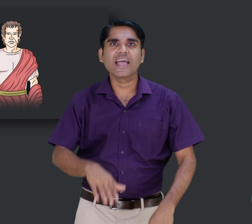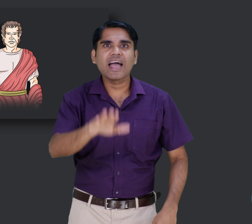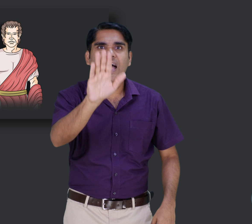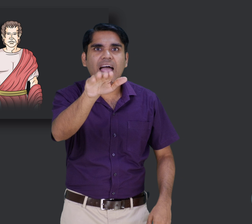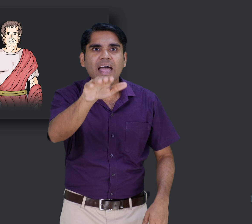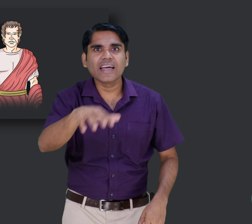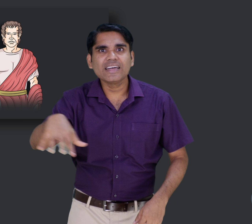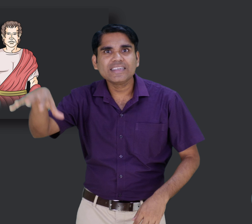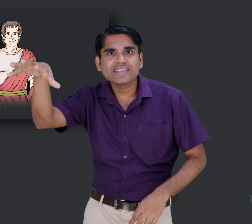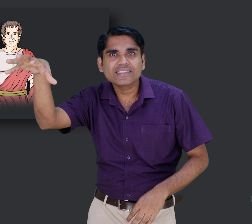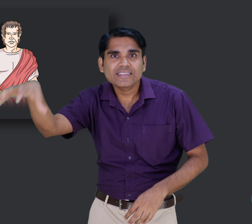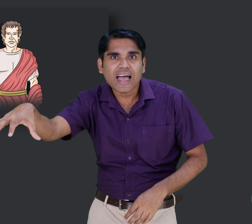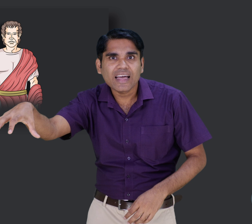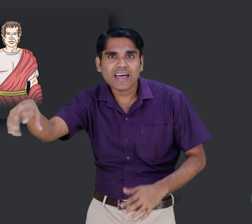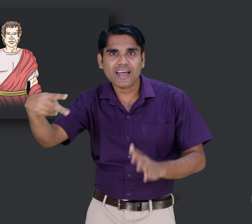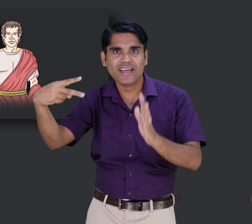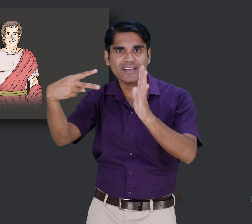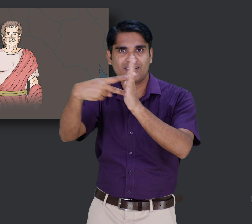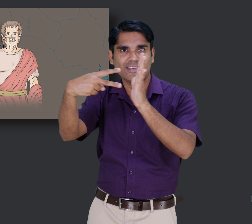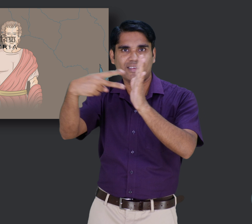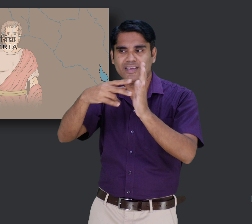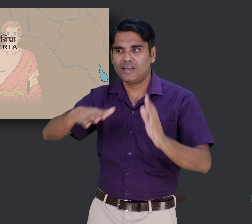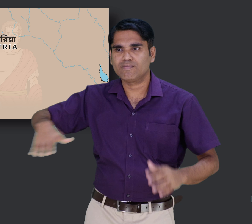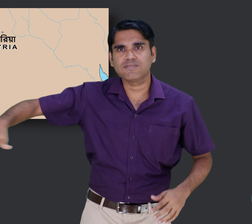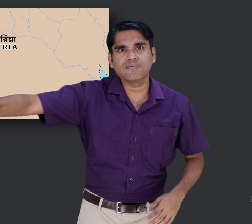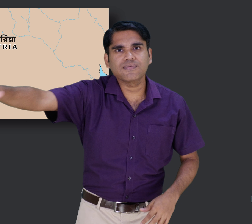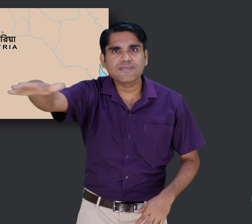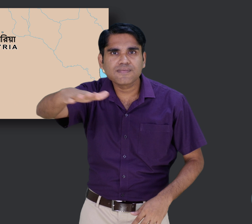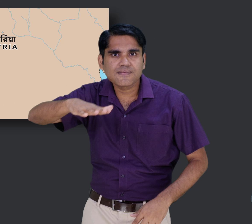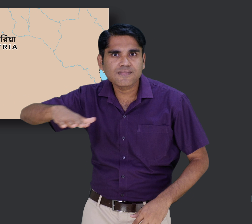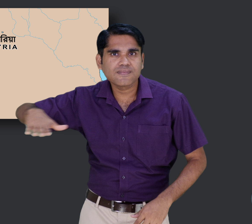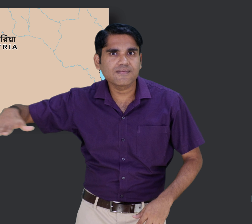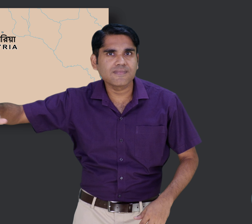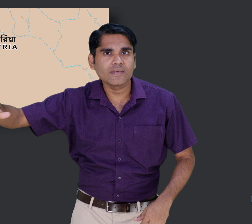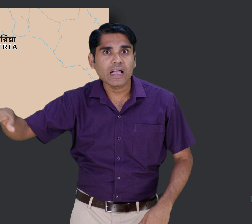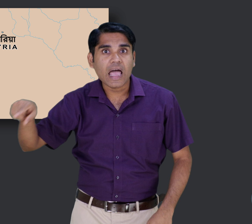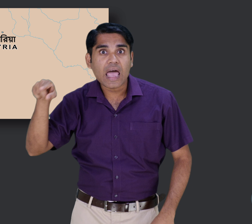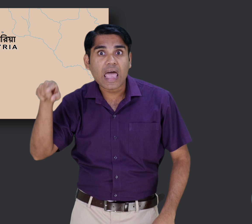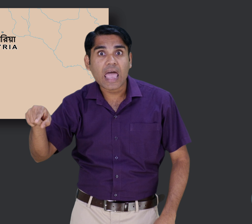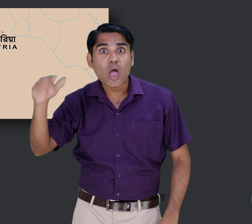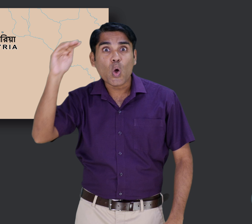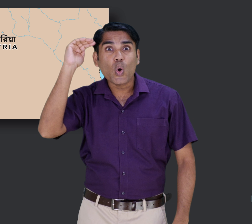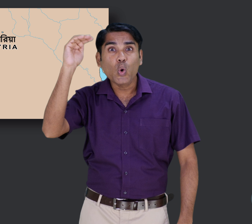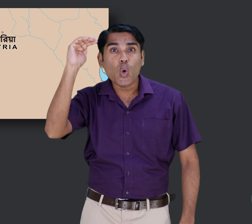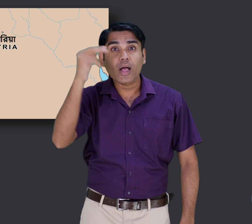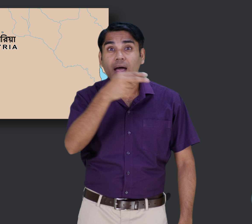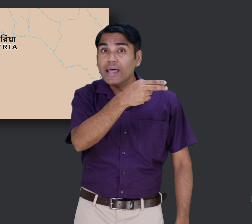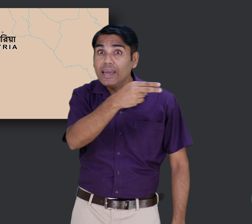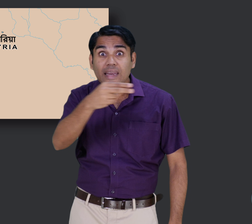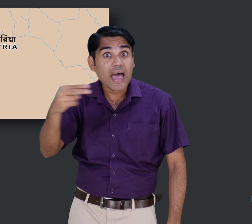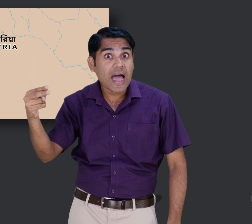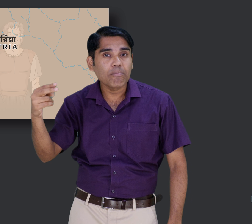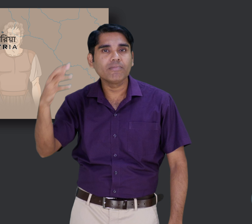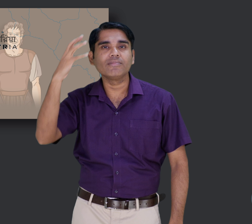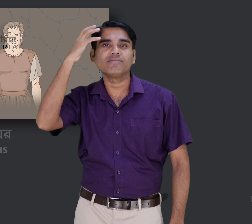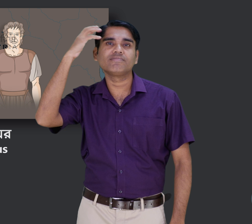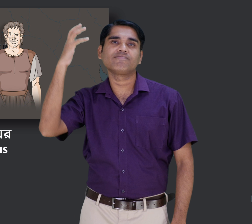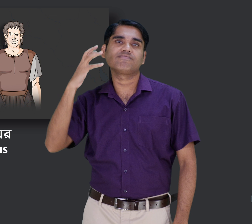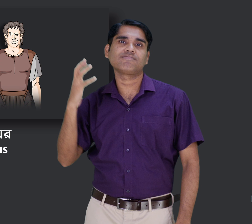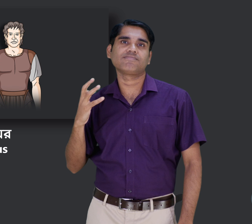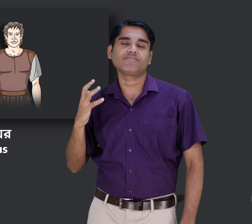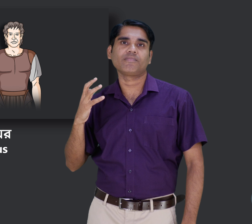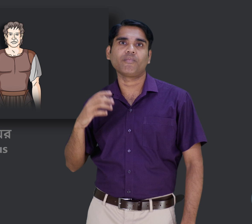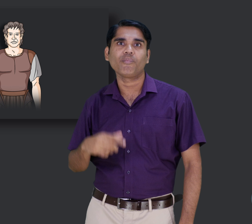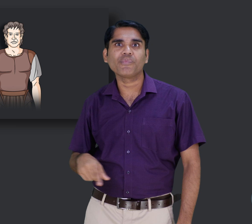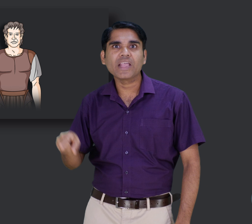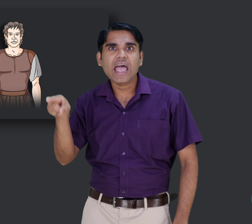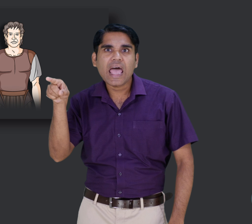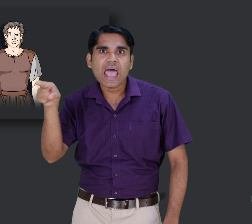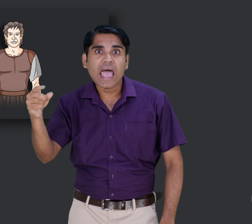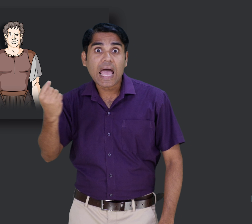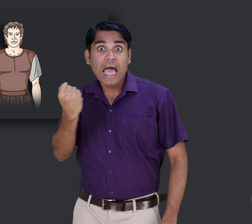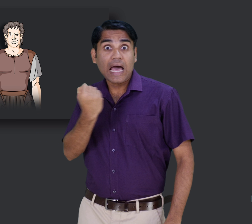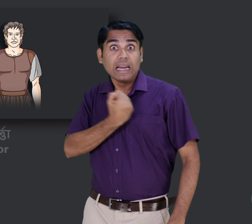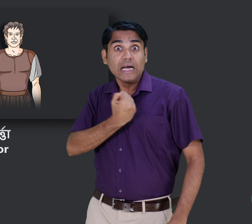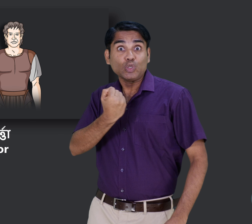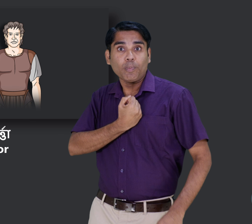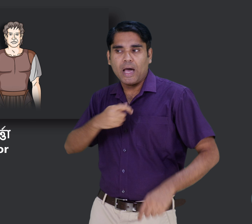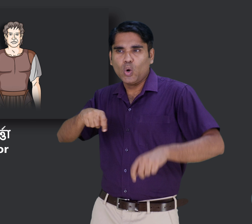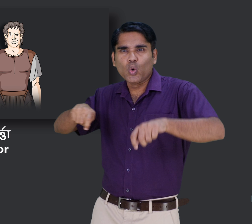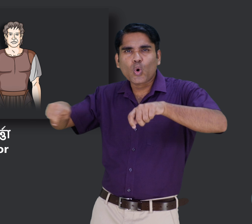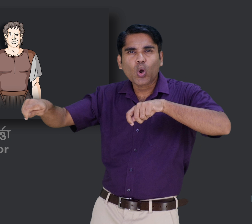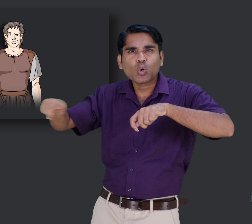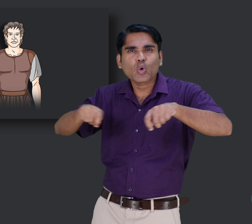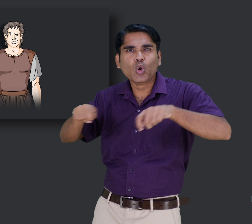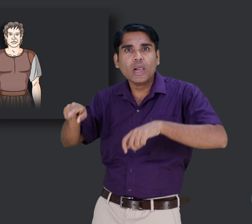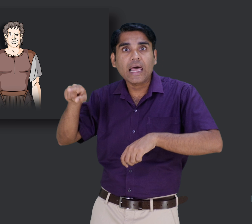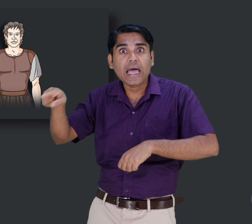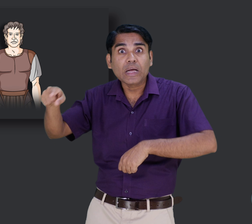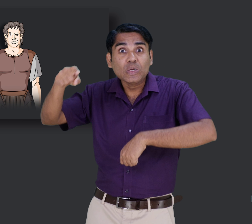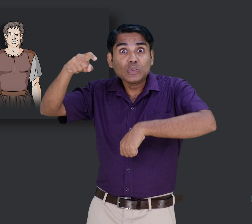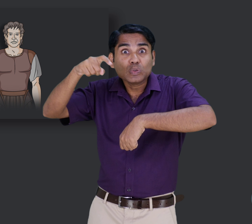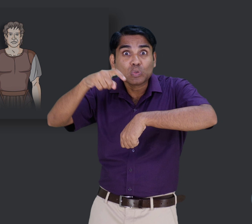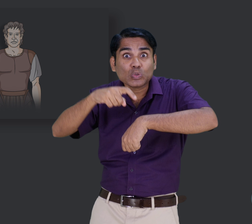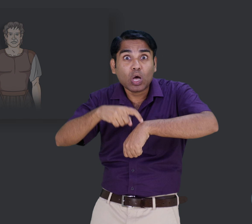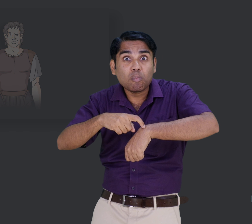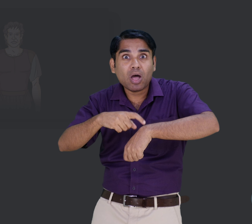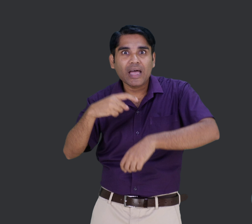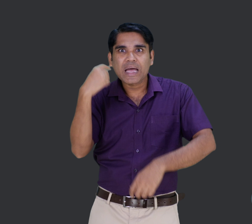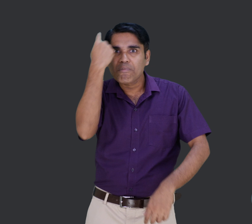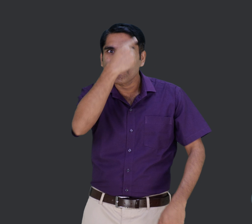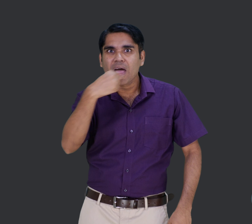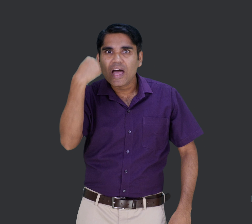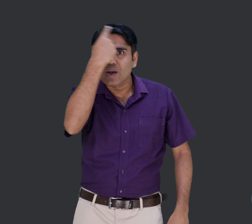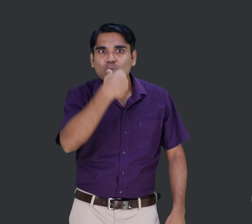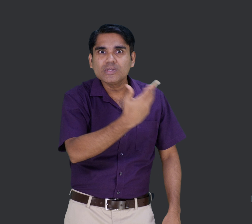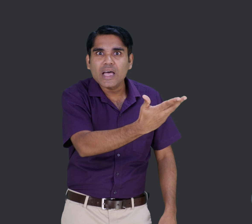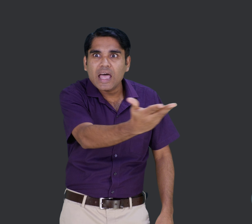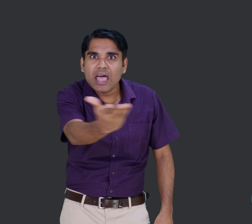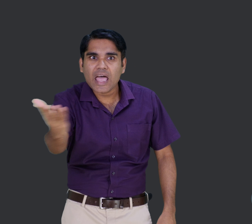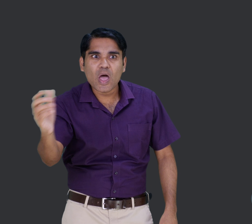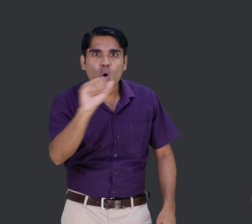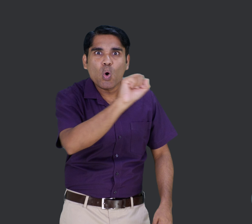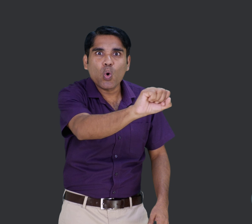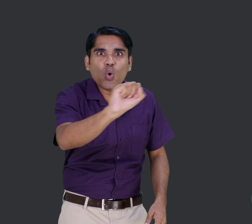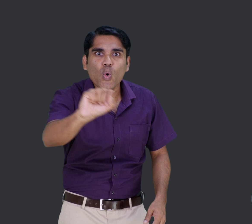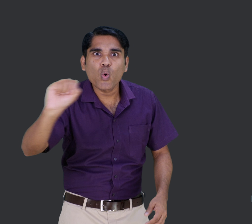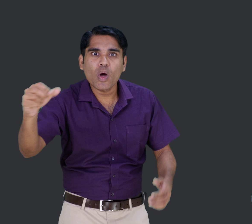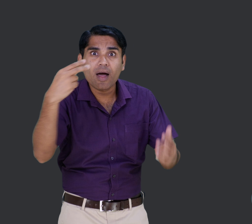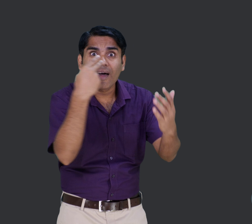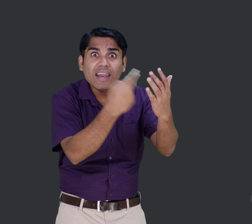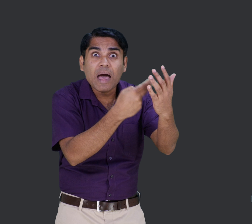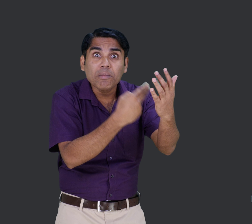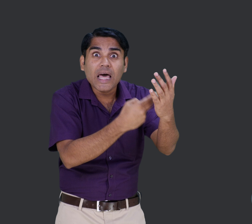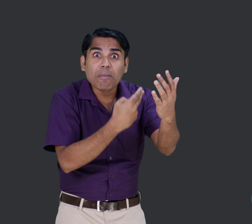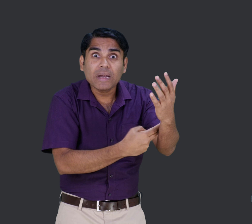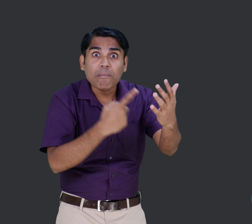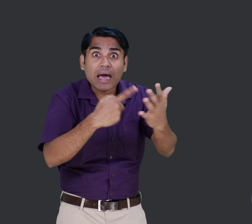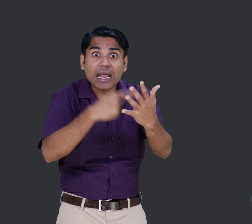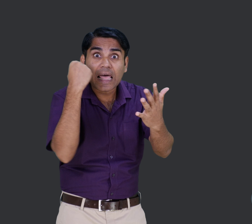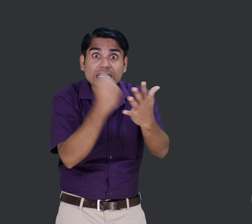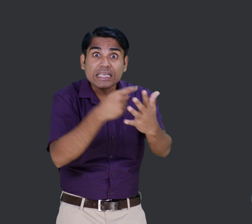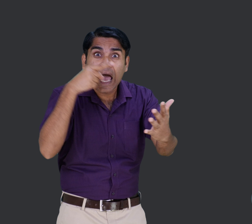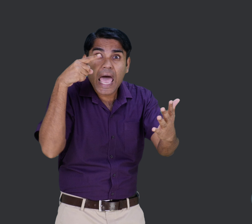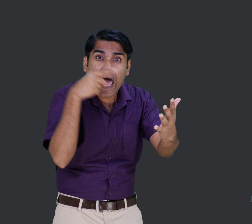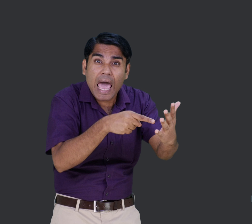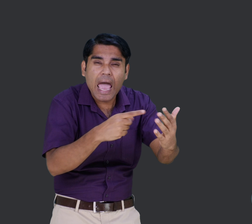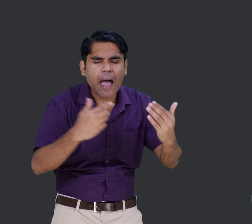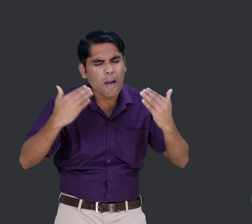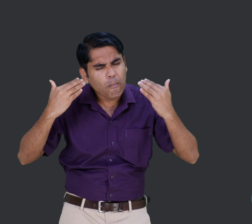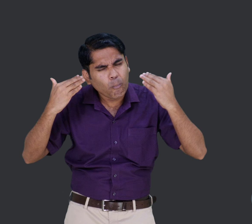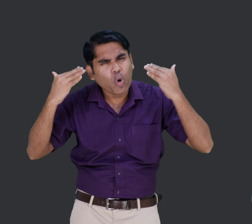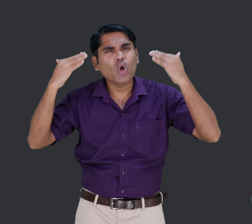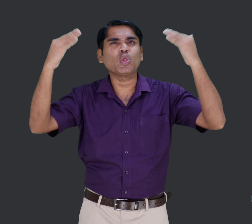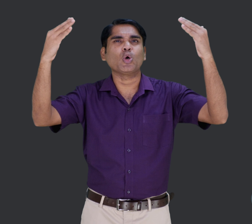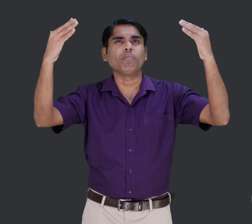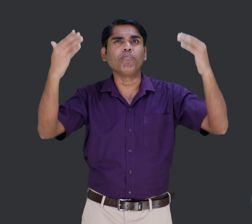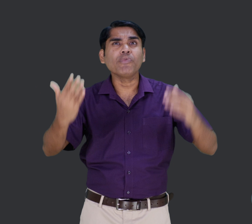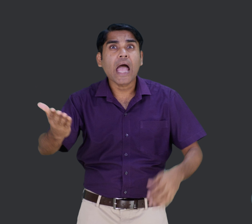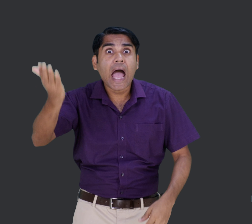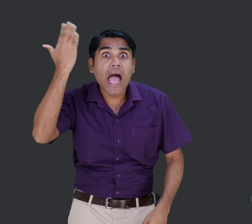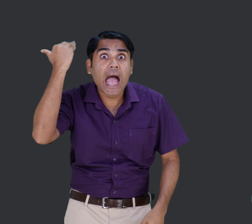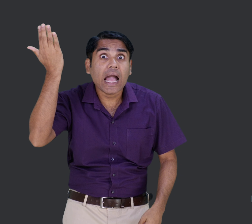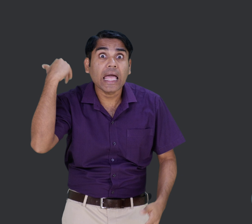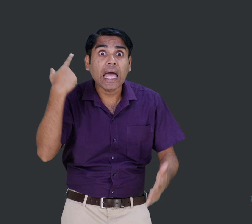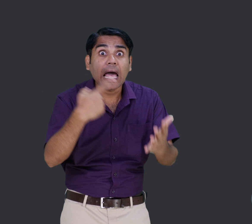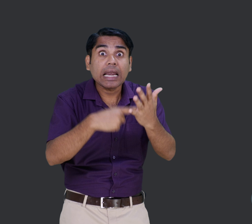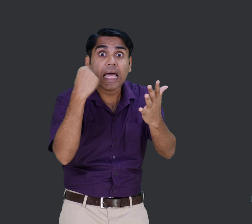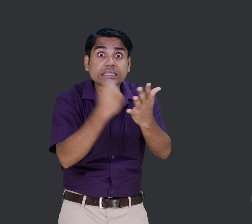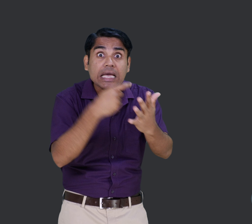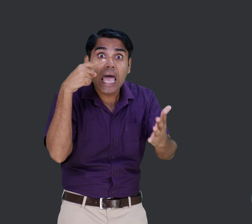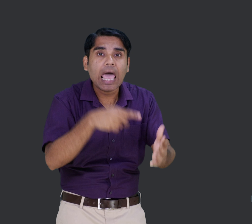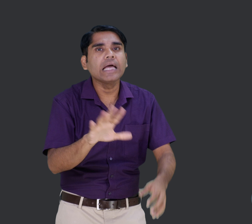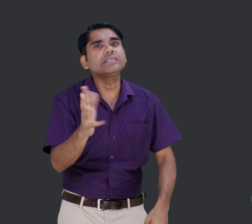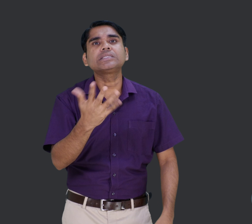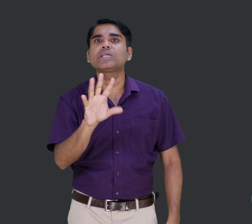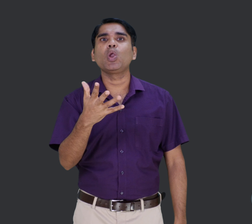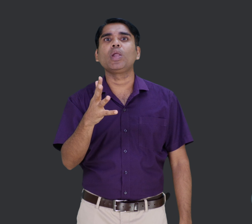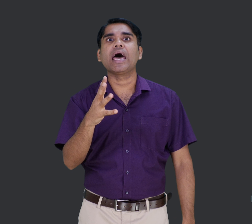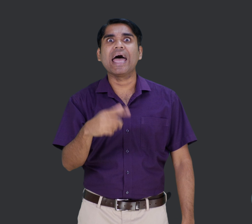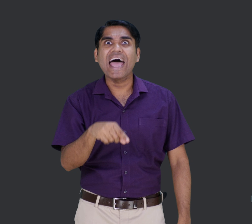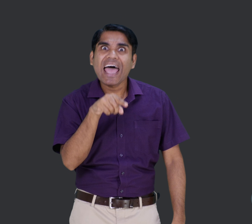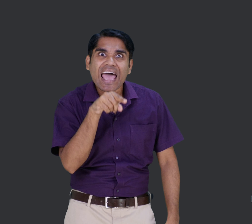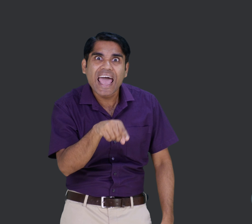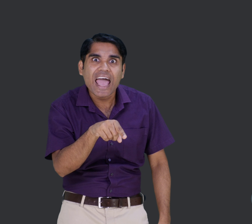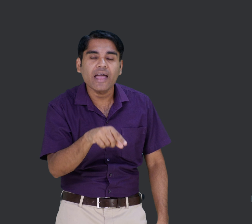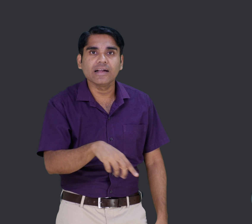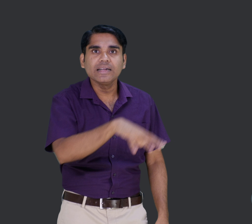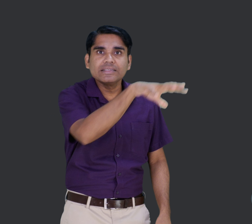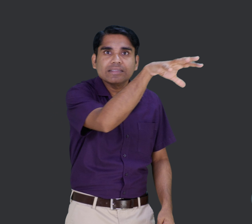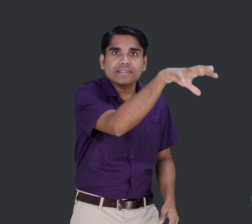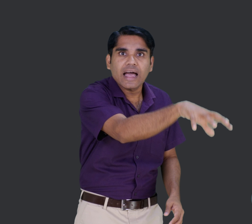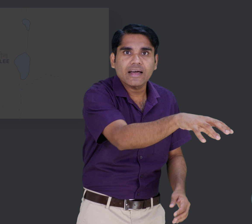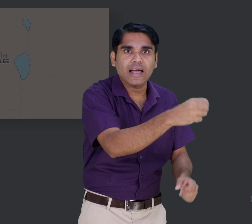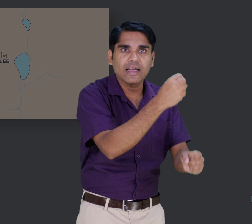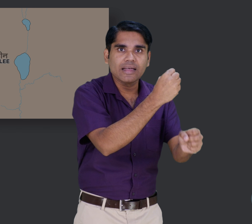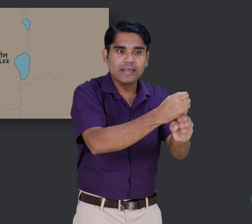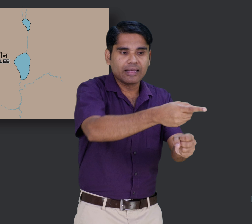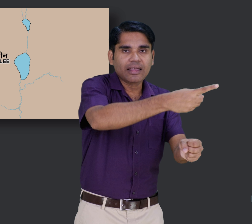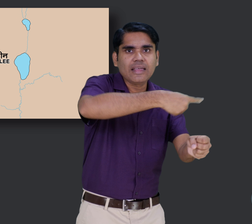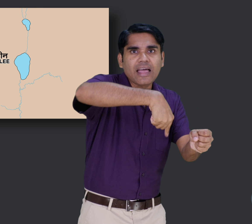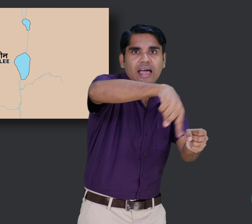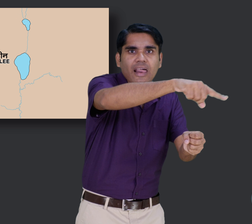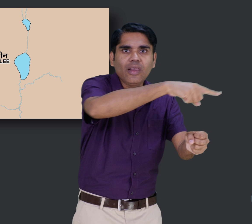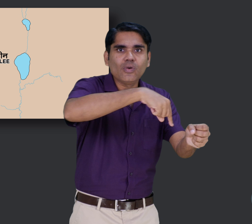This was the first census to take place while Quirinius was governor of Syria. And everyone went to his own town to register.